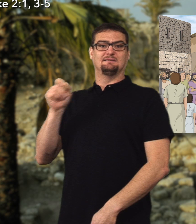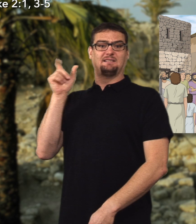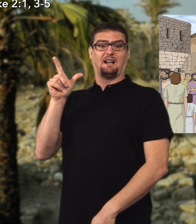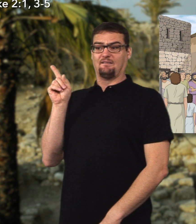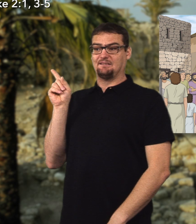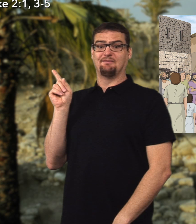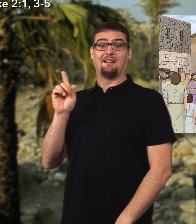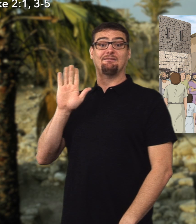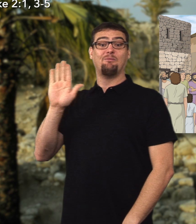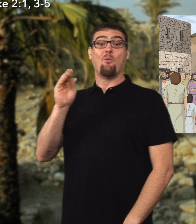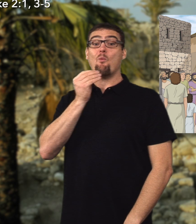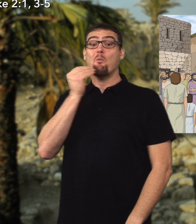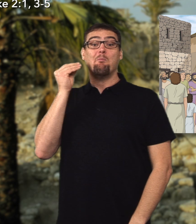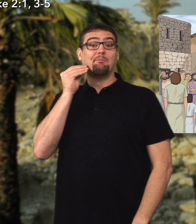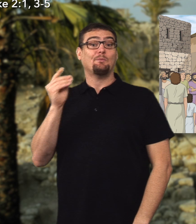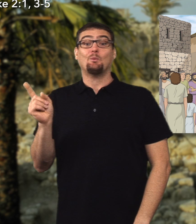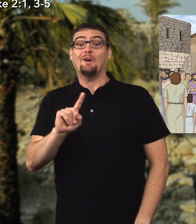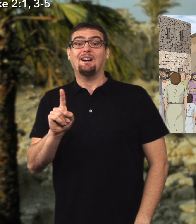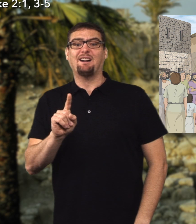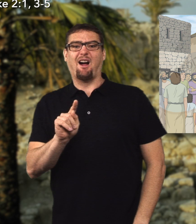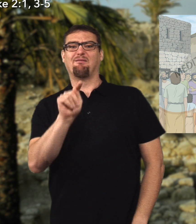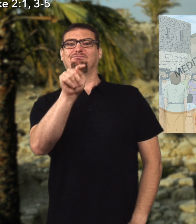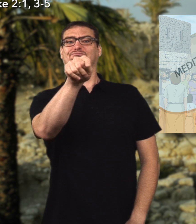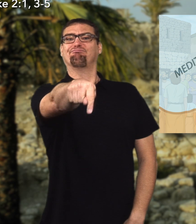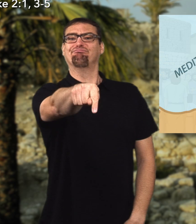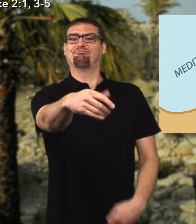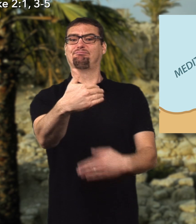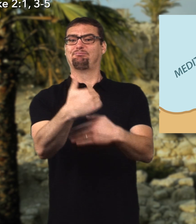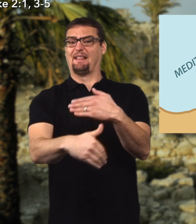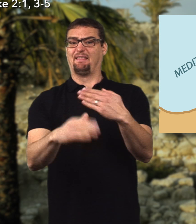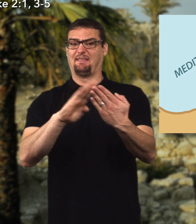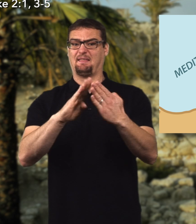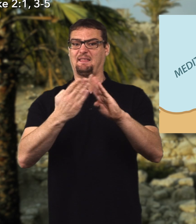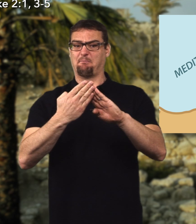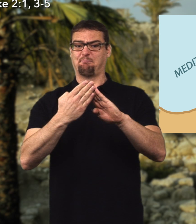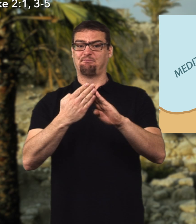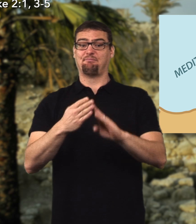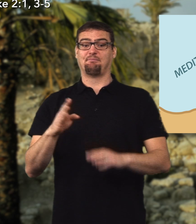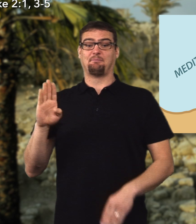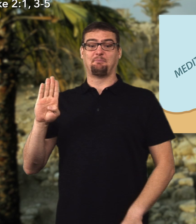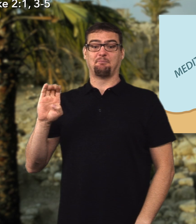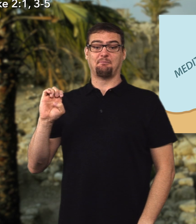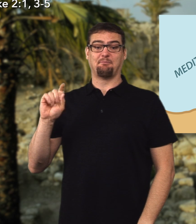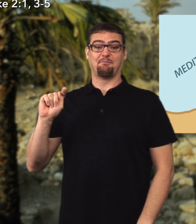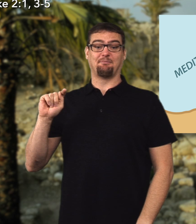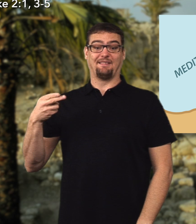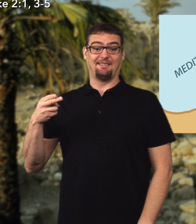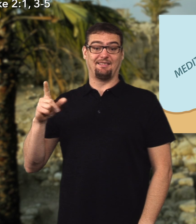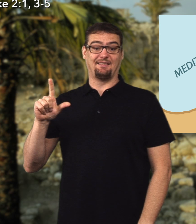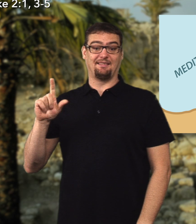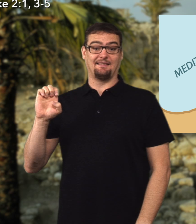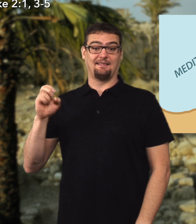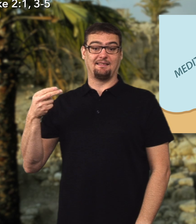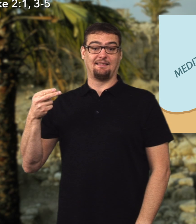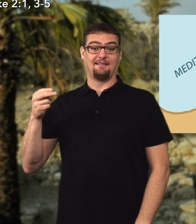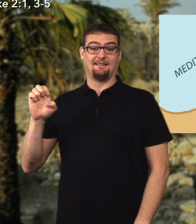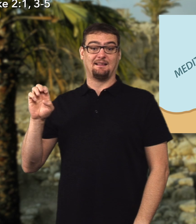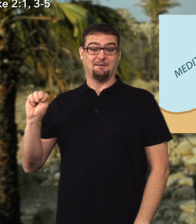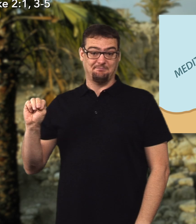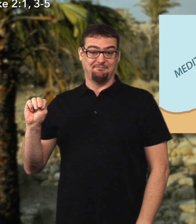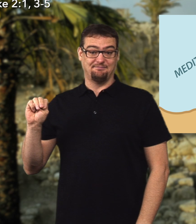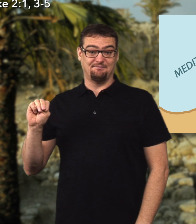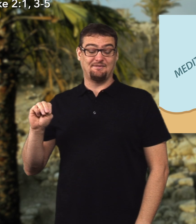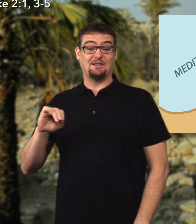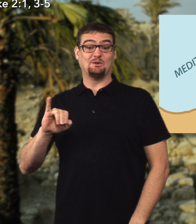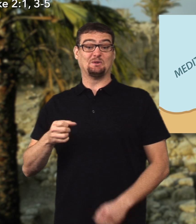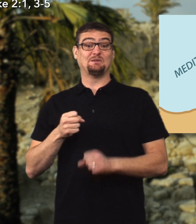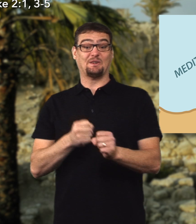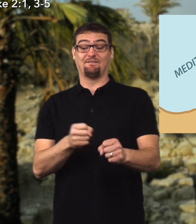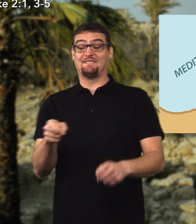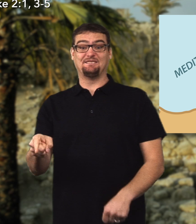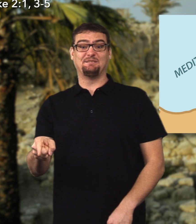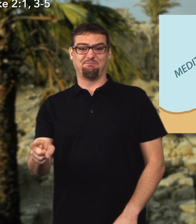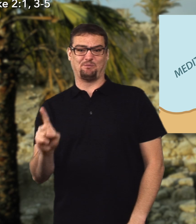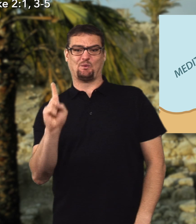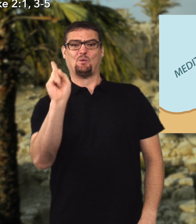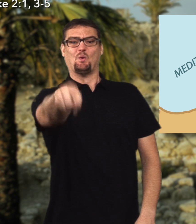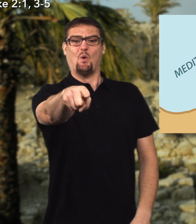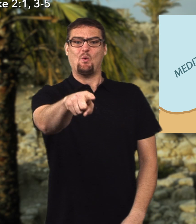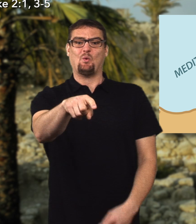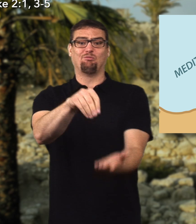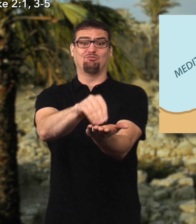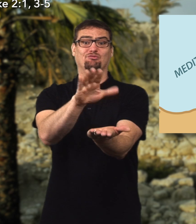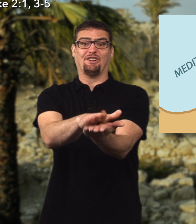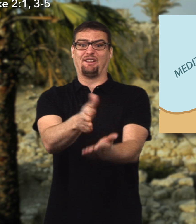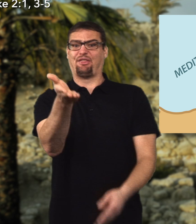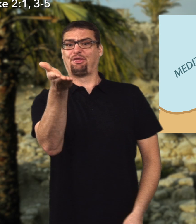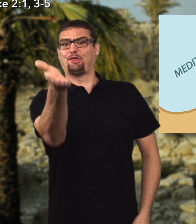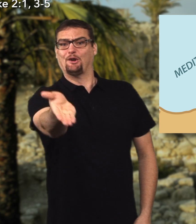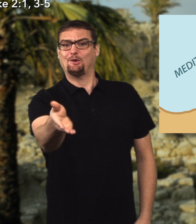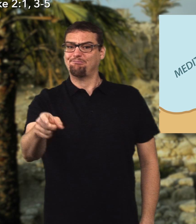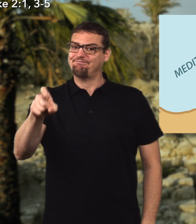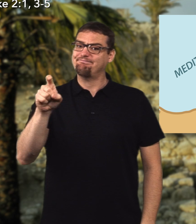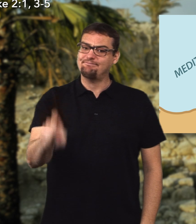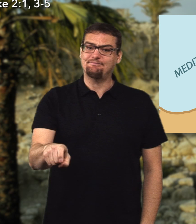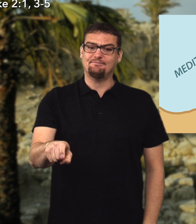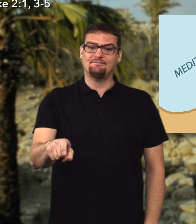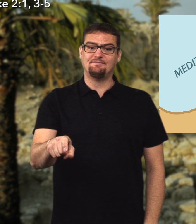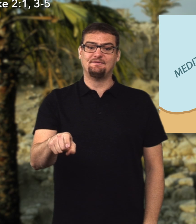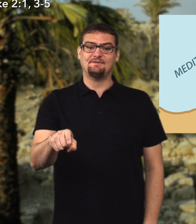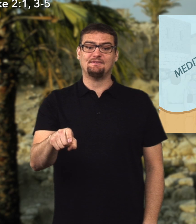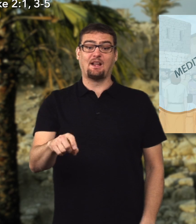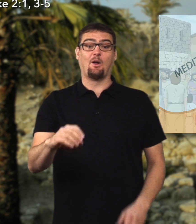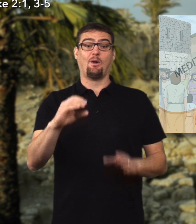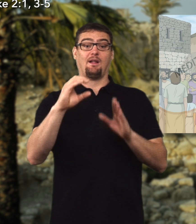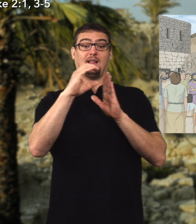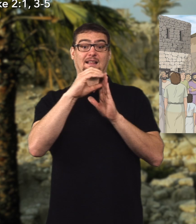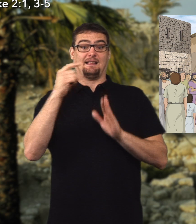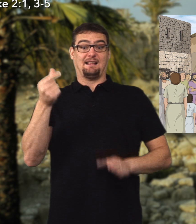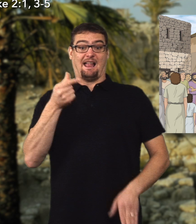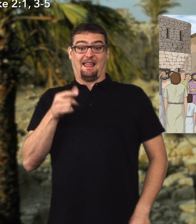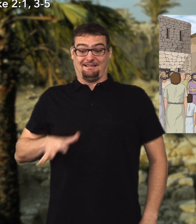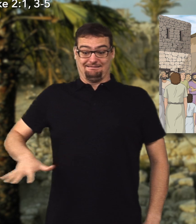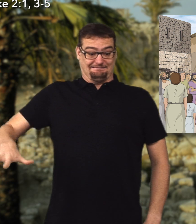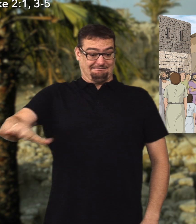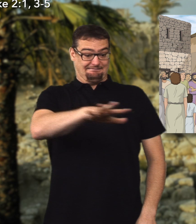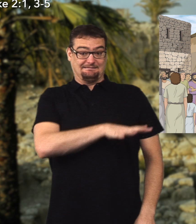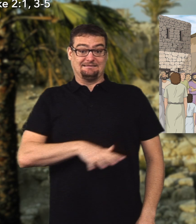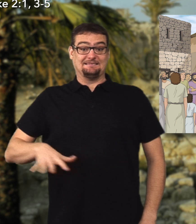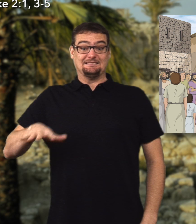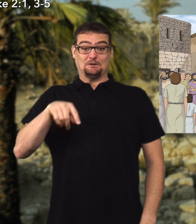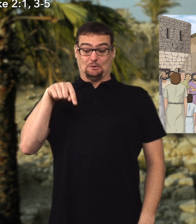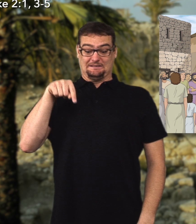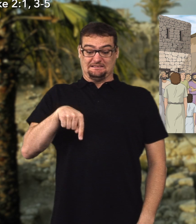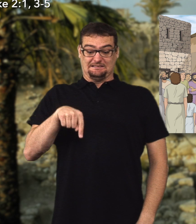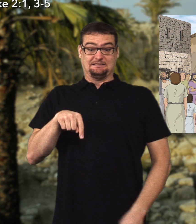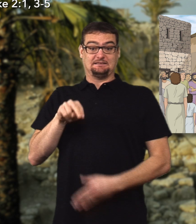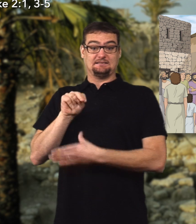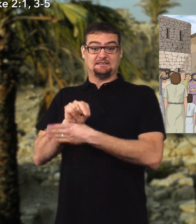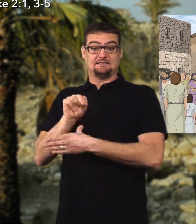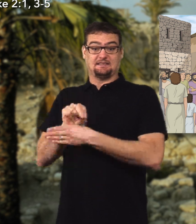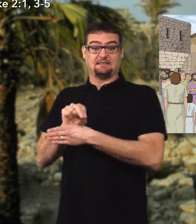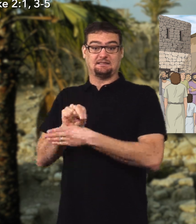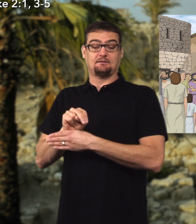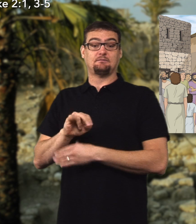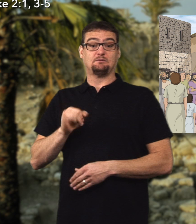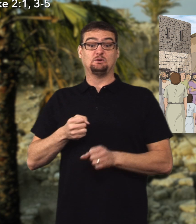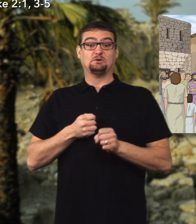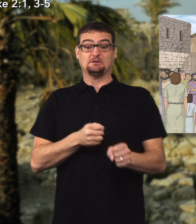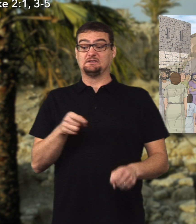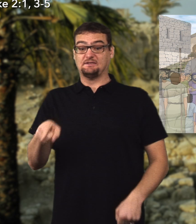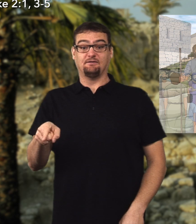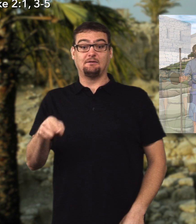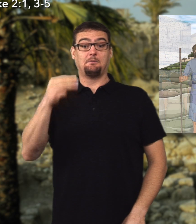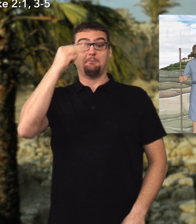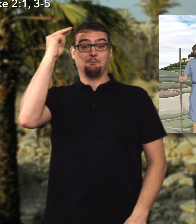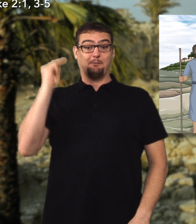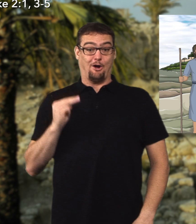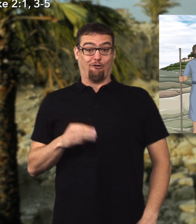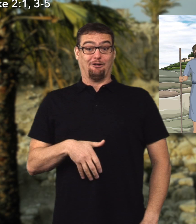So Joseph also went up from Nazareth in Galilee to Judea, to the city of David called Bethlehem, since he was from the house and line of David.